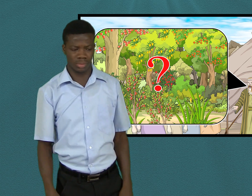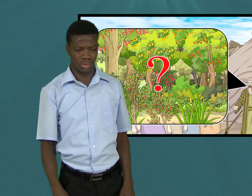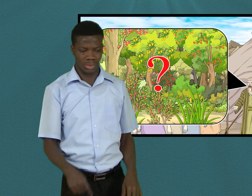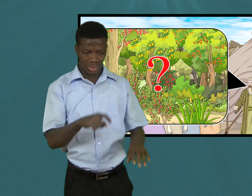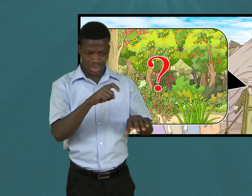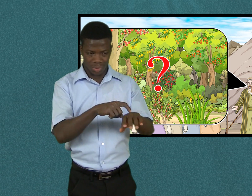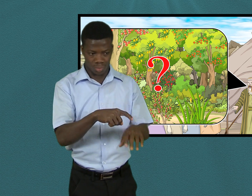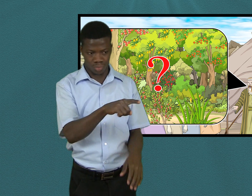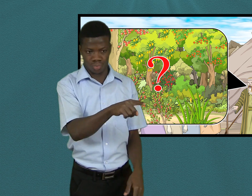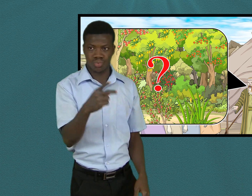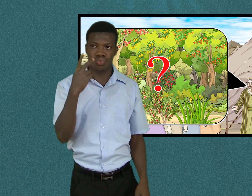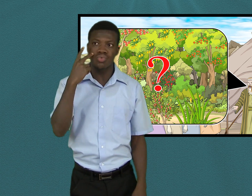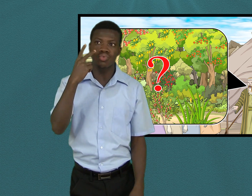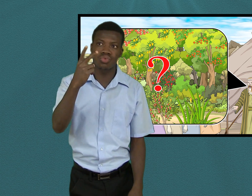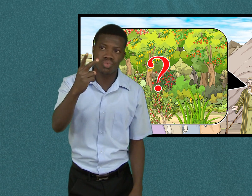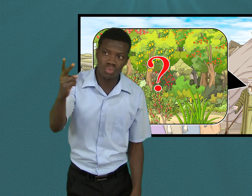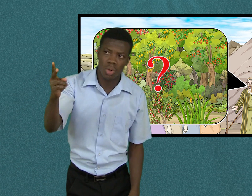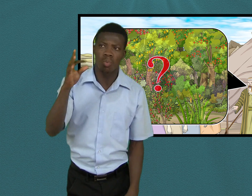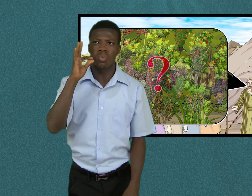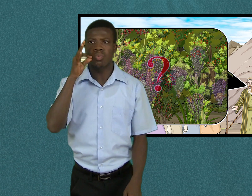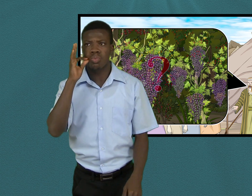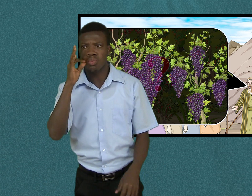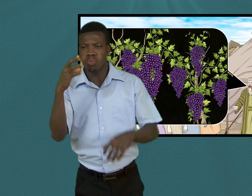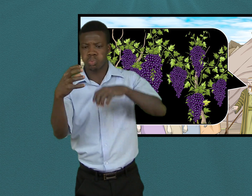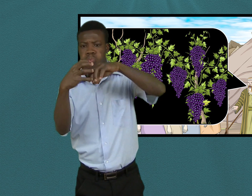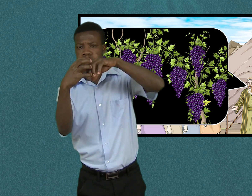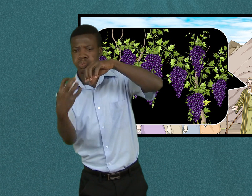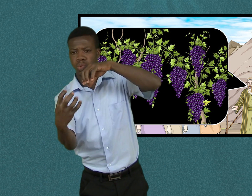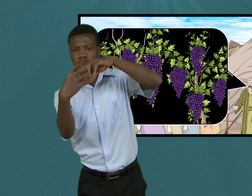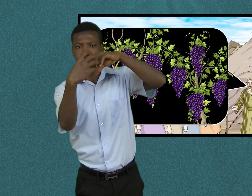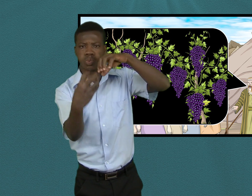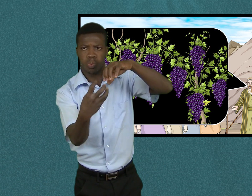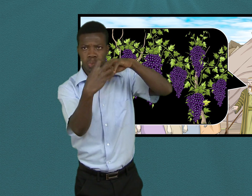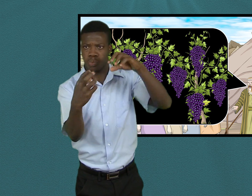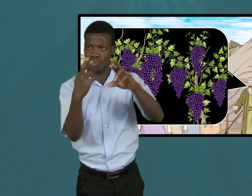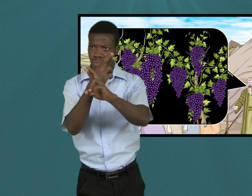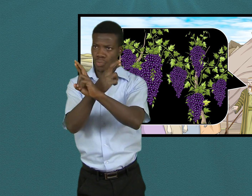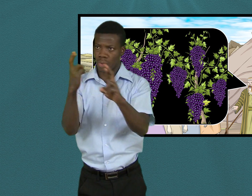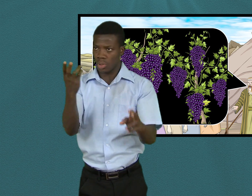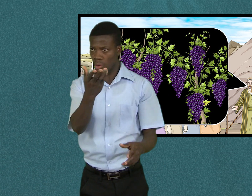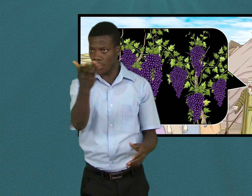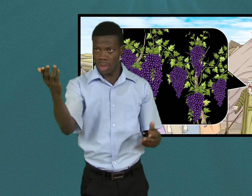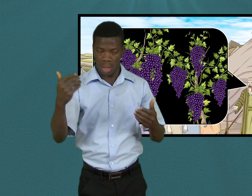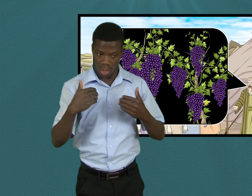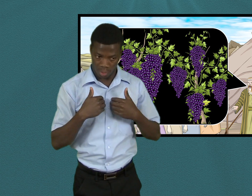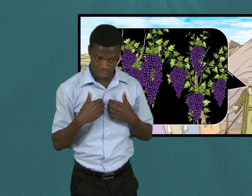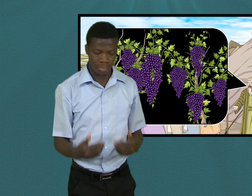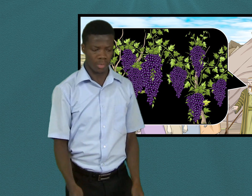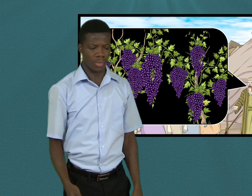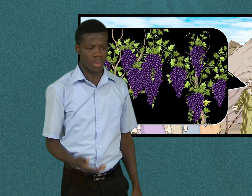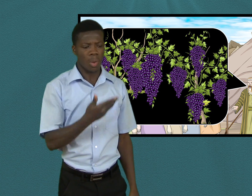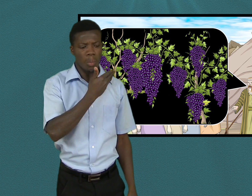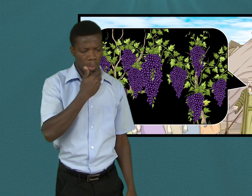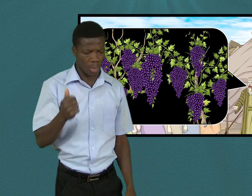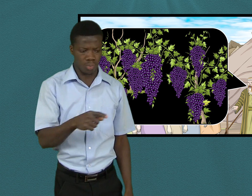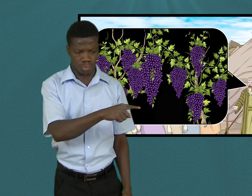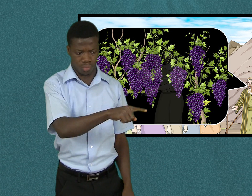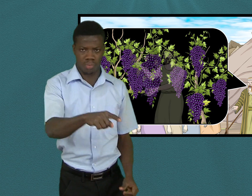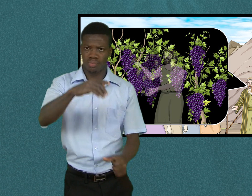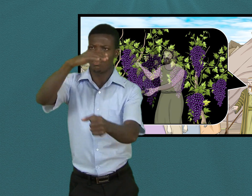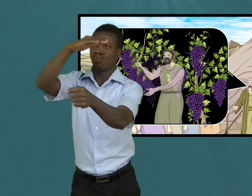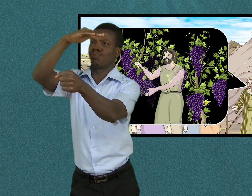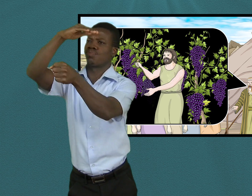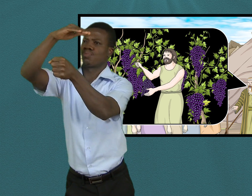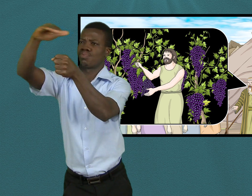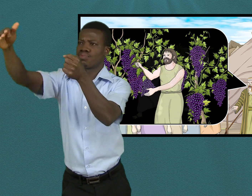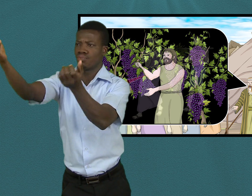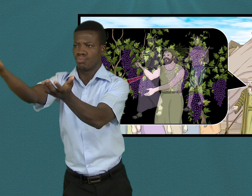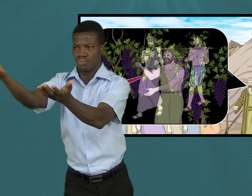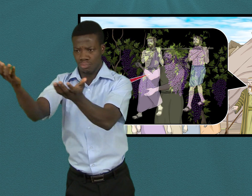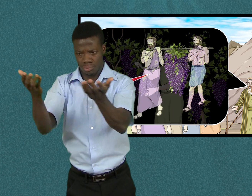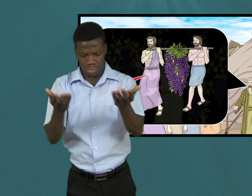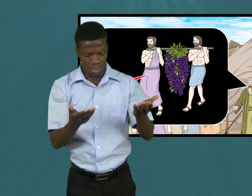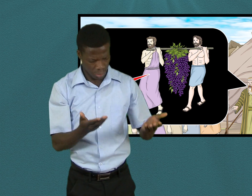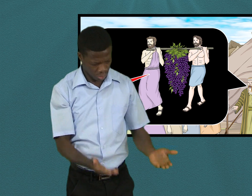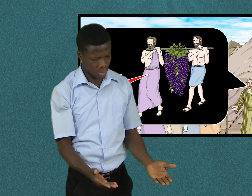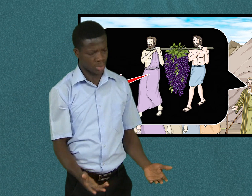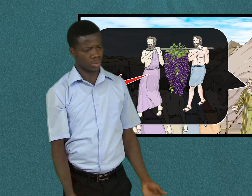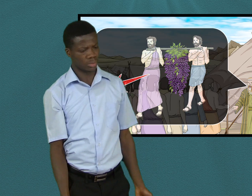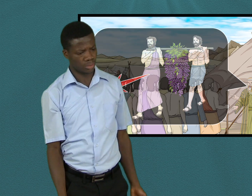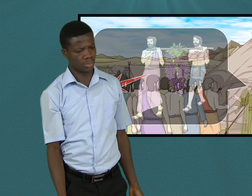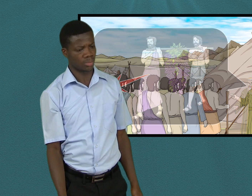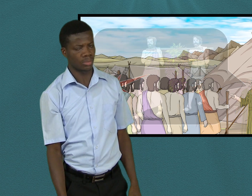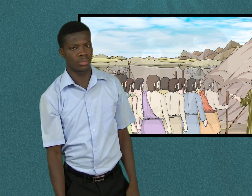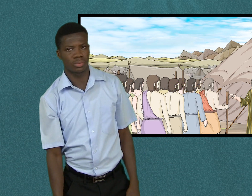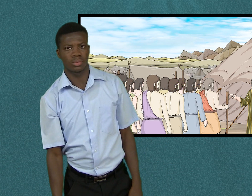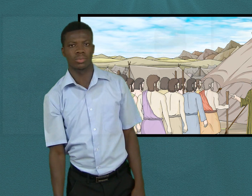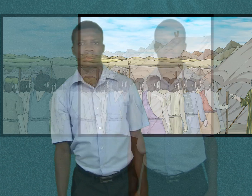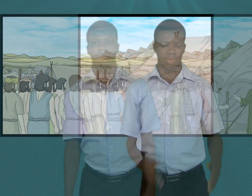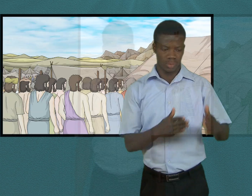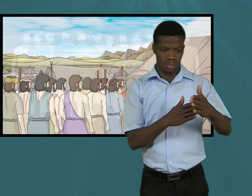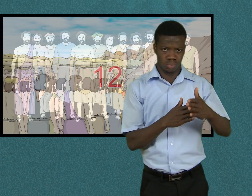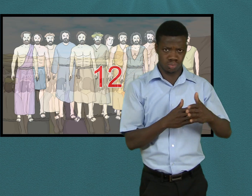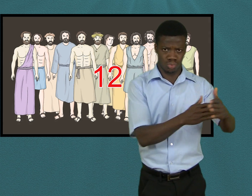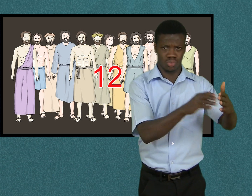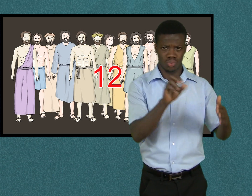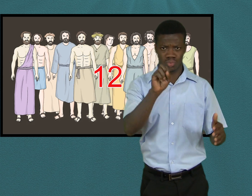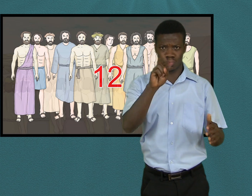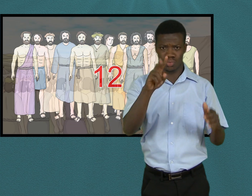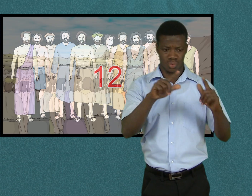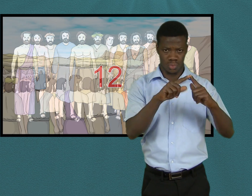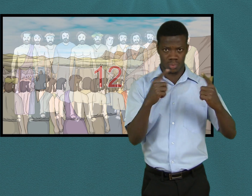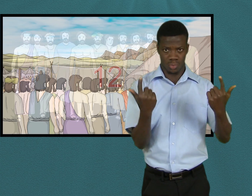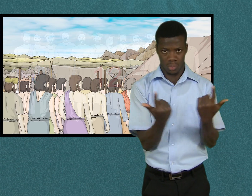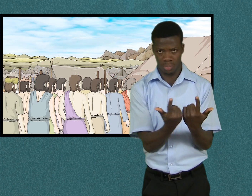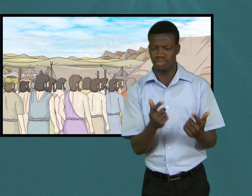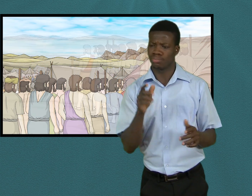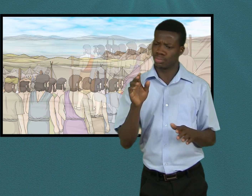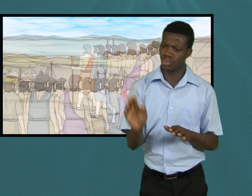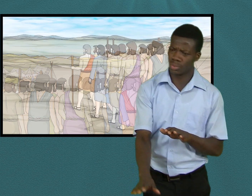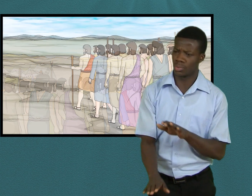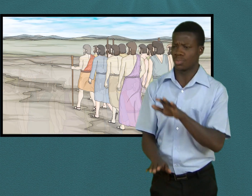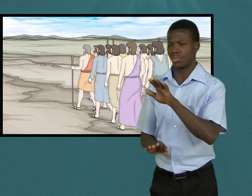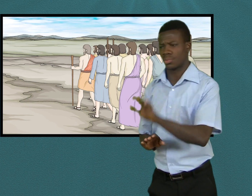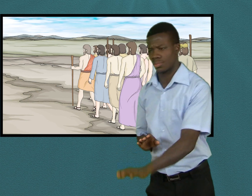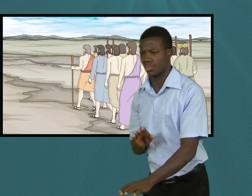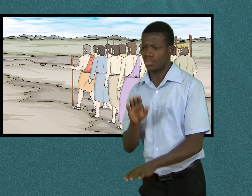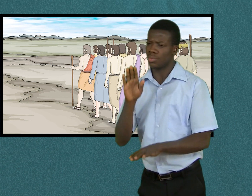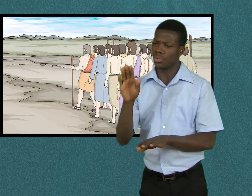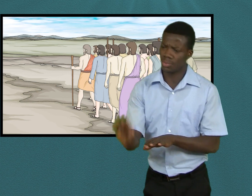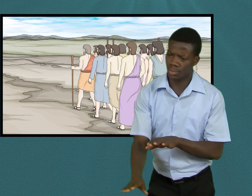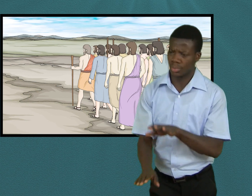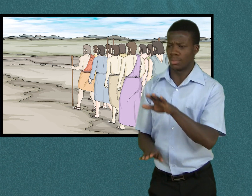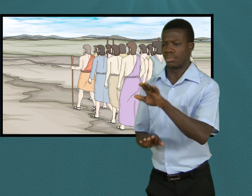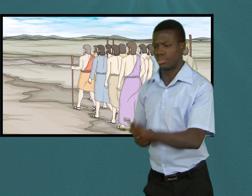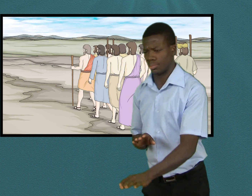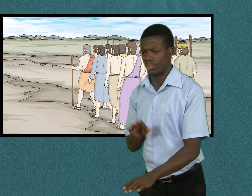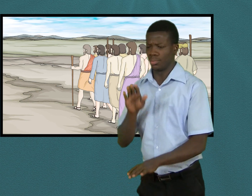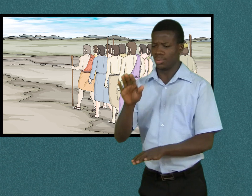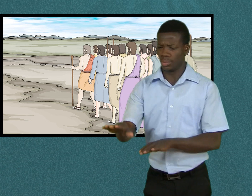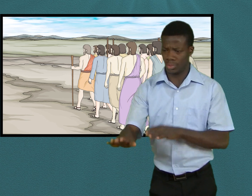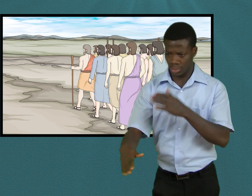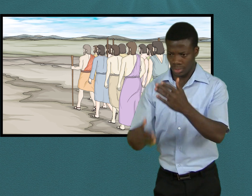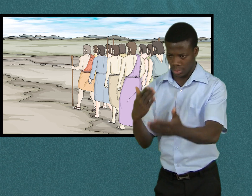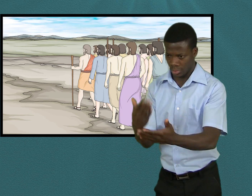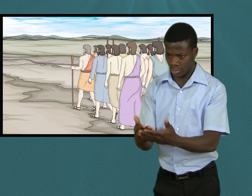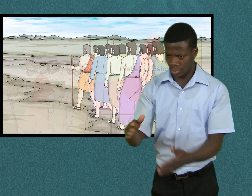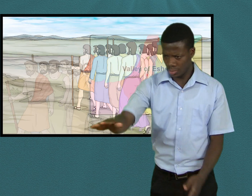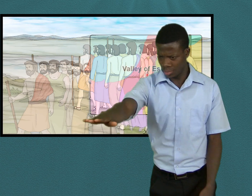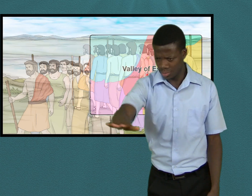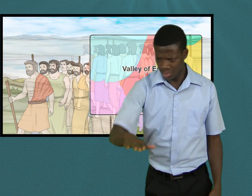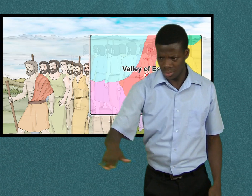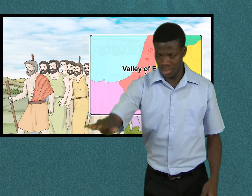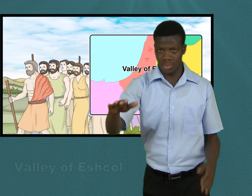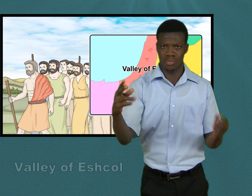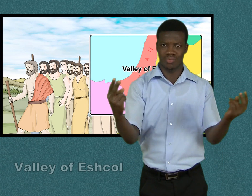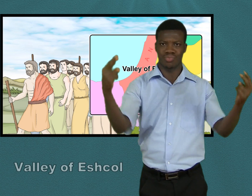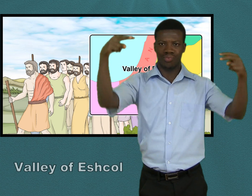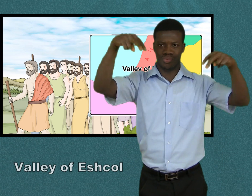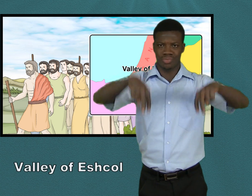Be courageous, and bring back some of the fruit of the land.” (It was the season for the first ripe grapes.) So they went up and spied out the land from the Wilderness of Zin as far as Rehob, toward Lebo-hamath. They went up through the Negev and came to Hebron, where Ahiman, Sheshai, and Talmai, the descendants of Anak, dwelled. It had been built seven years before Zoan in Egypt.